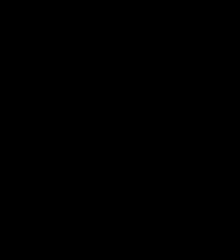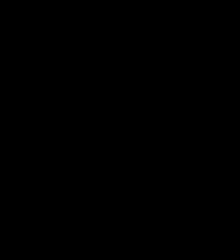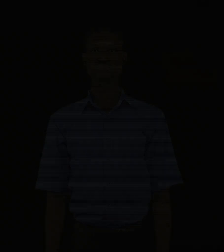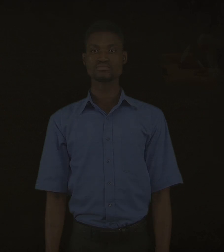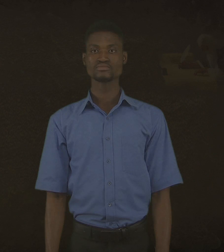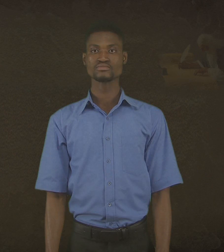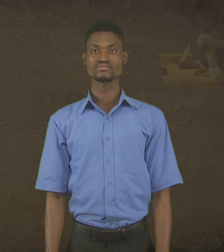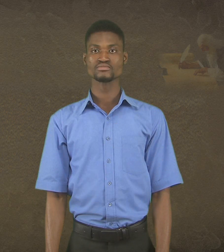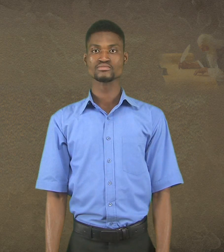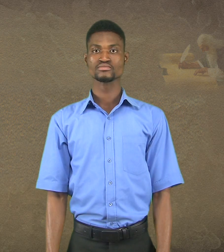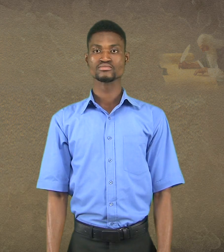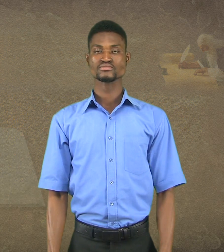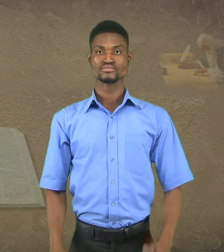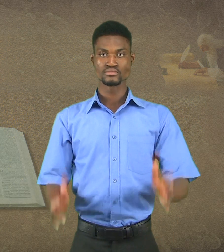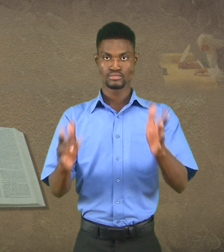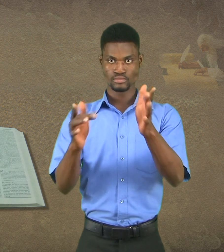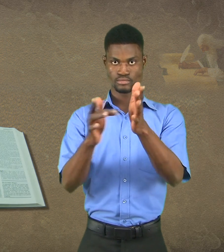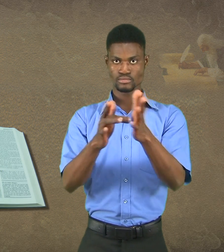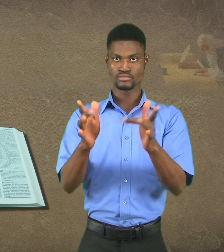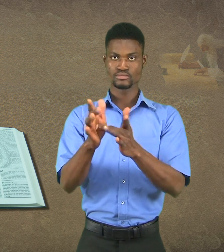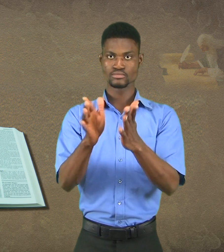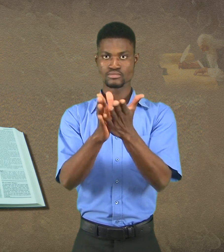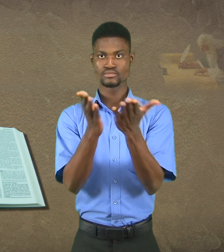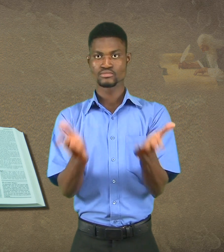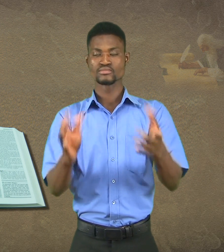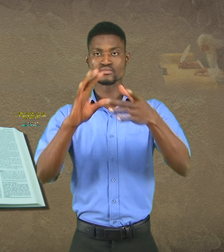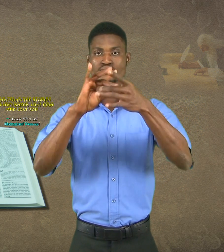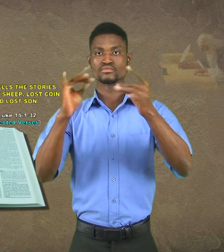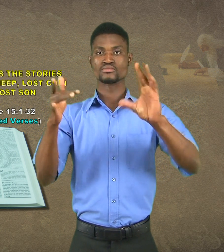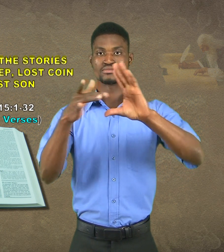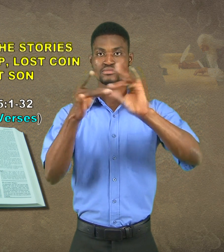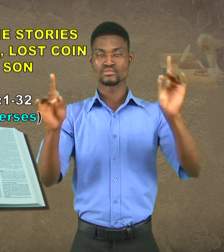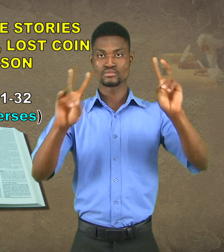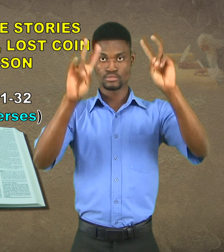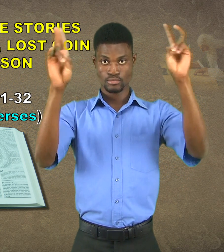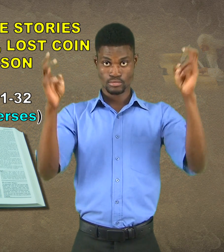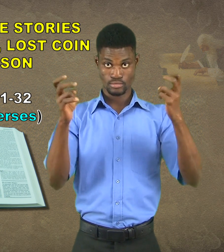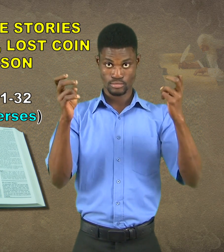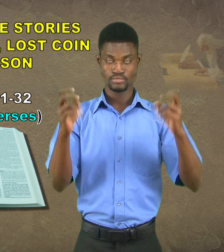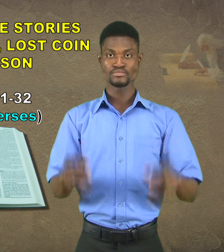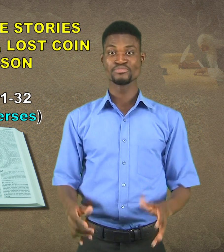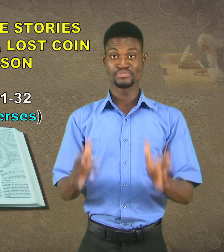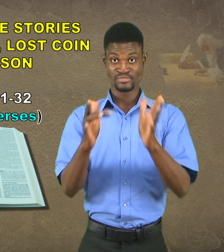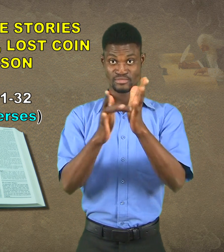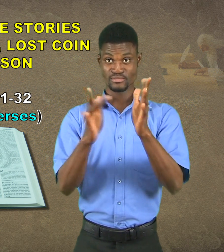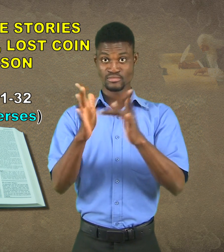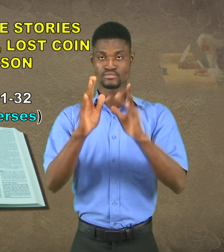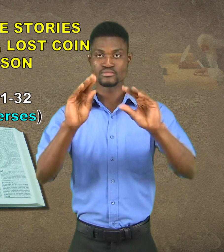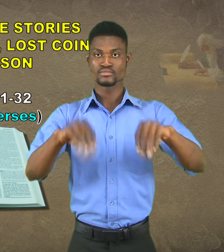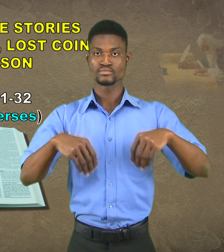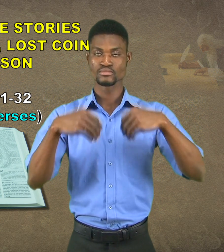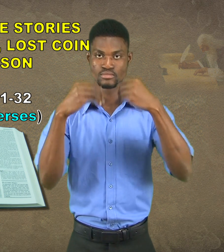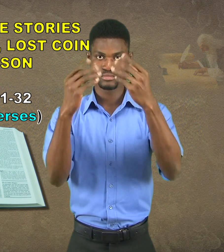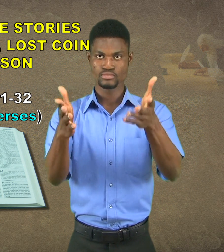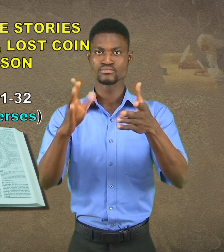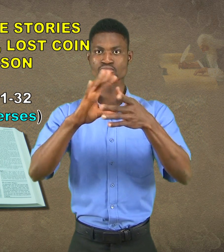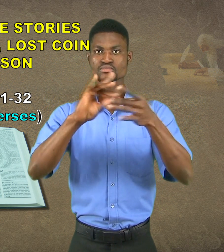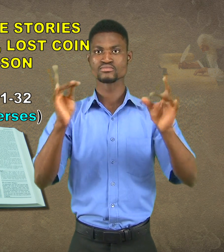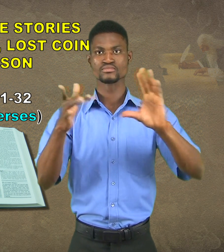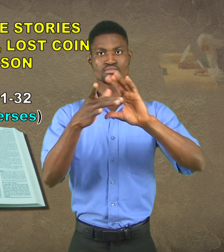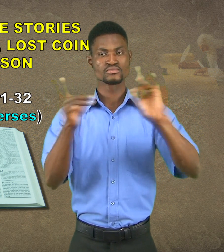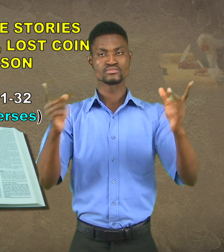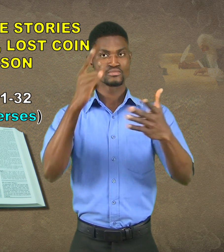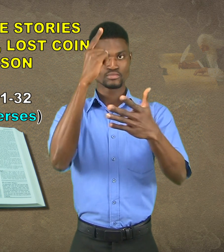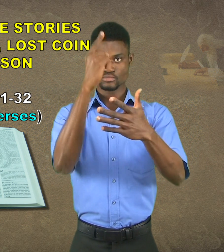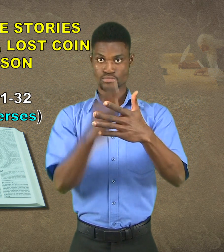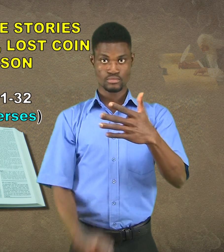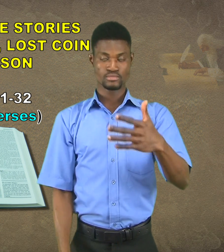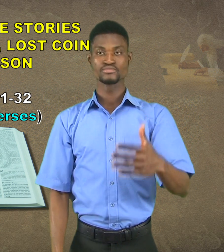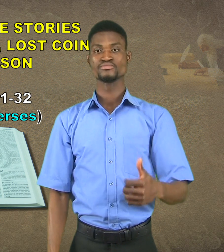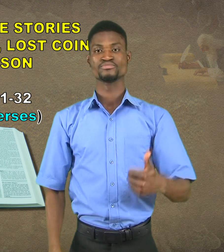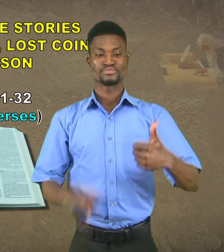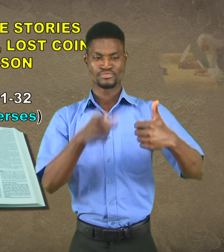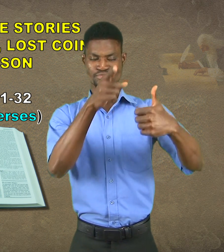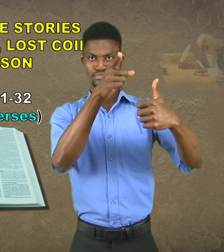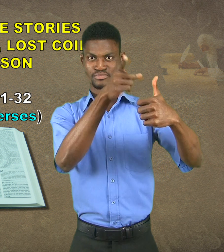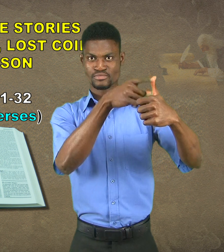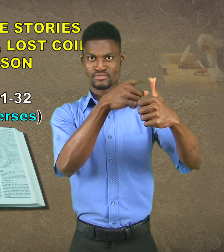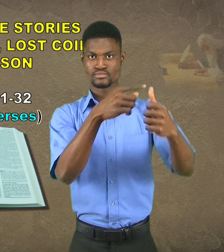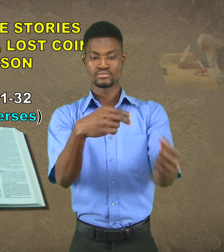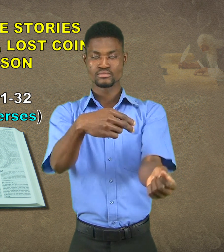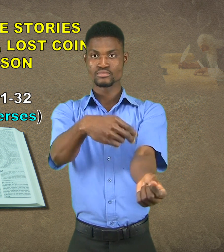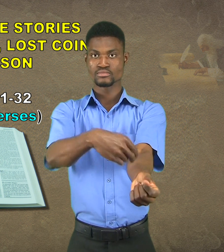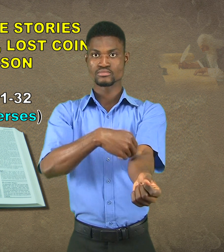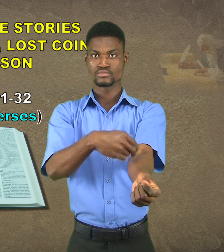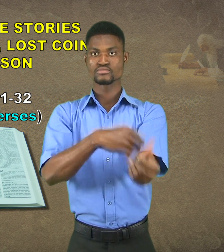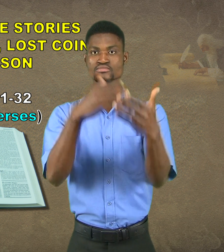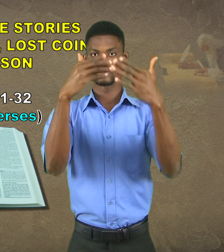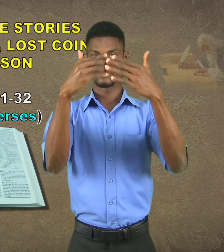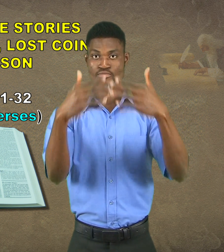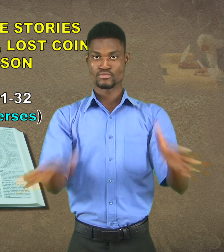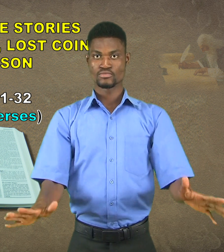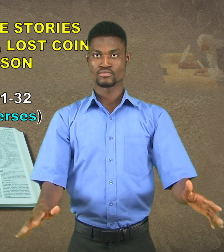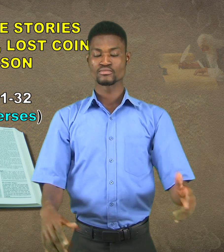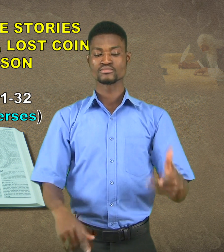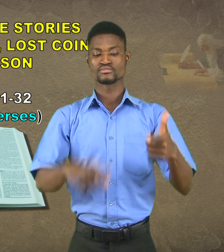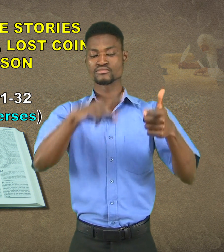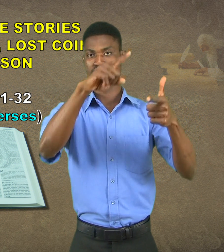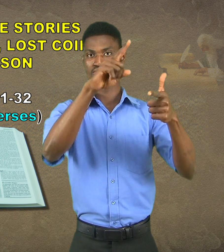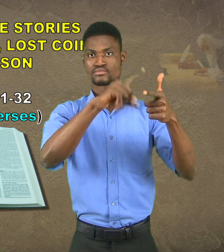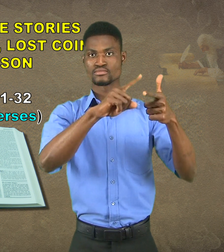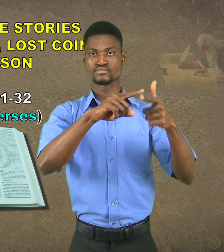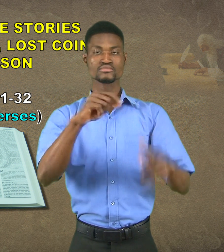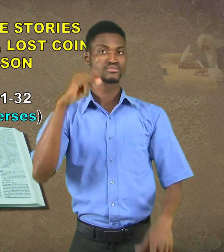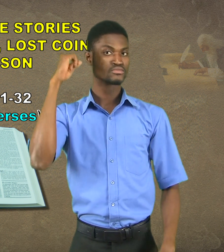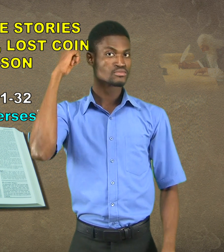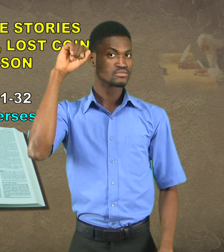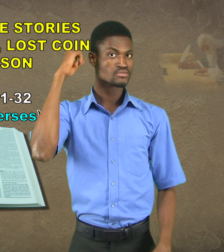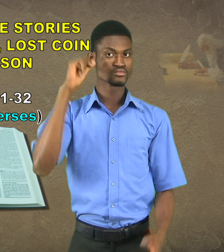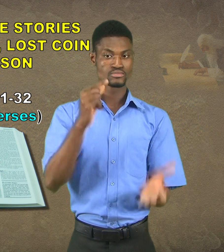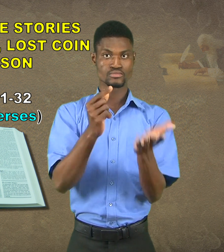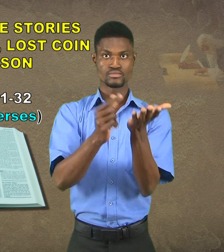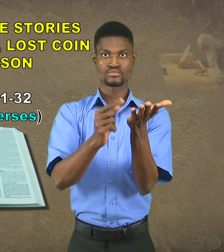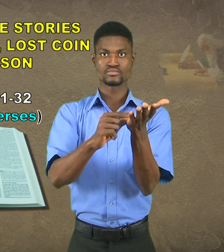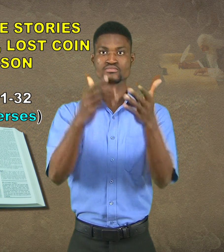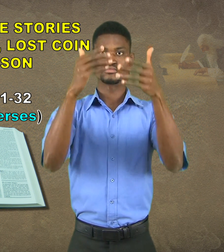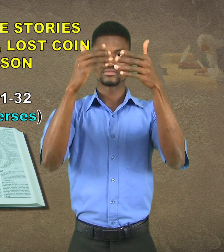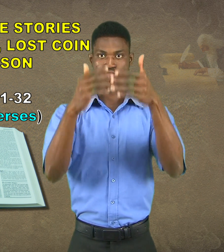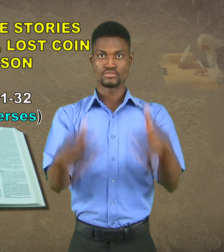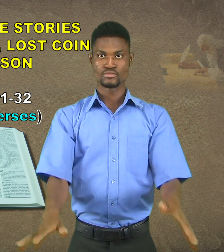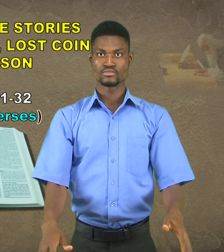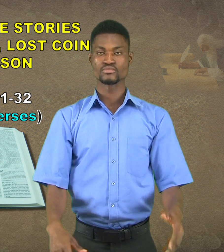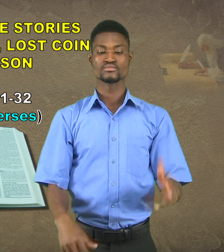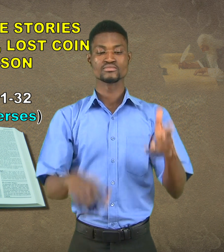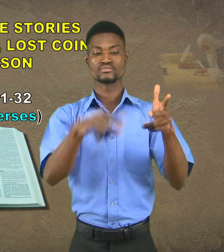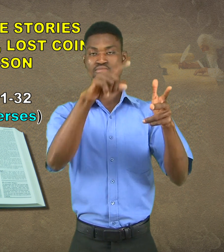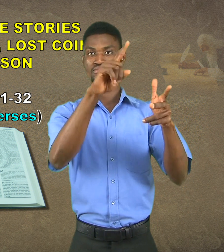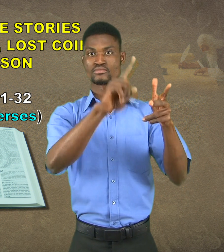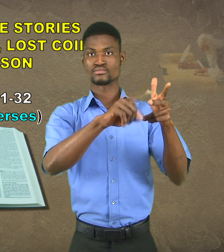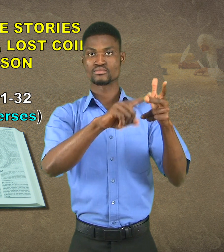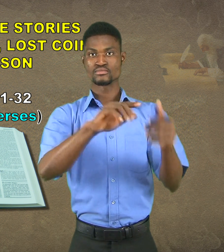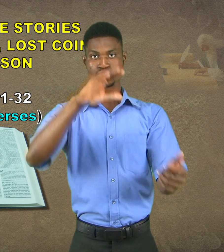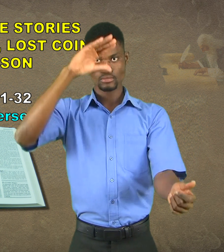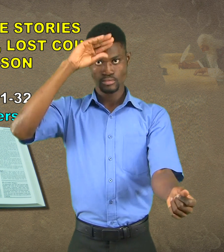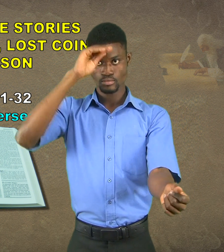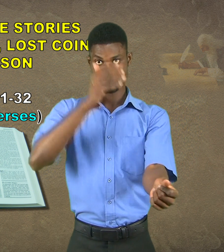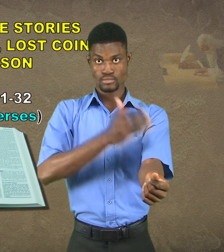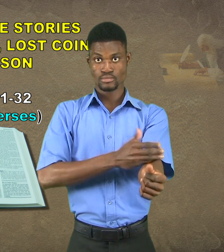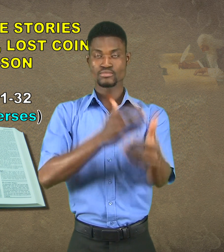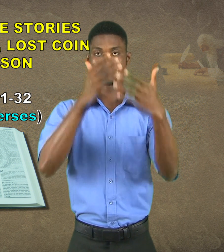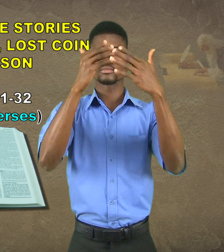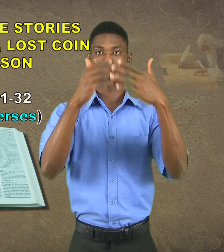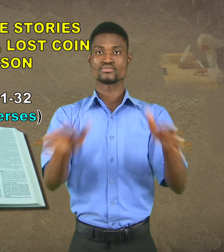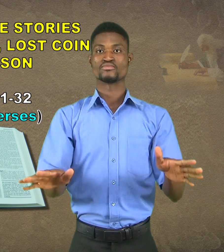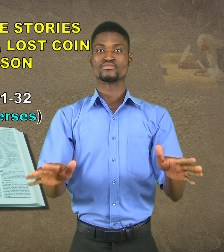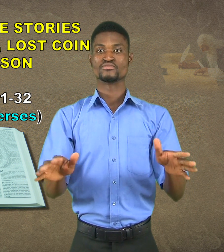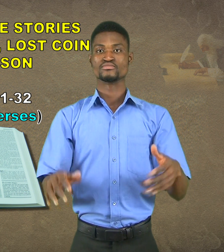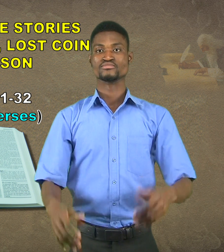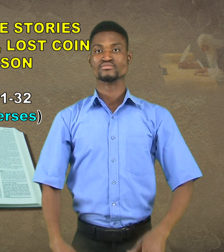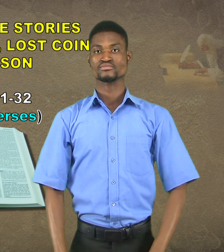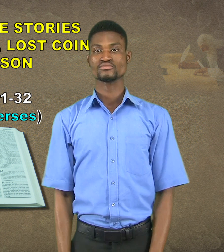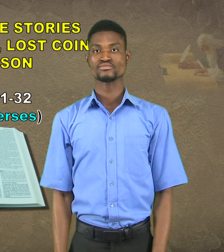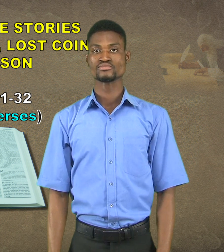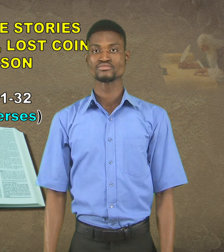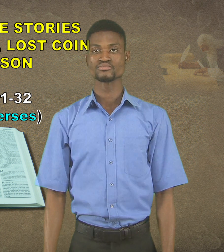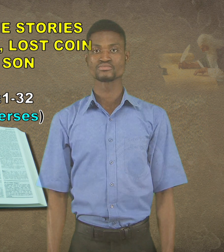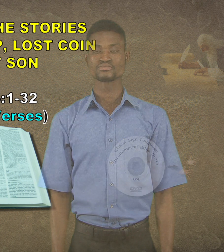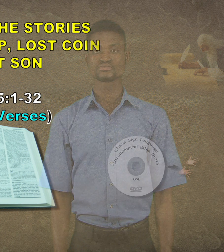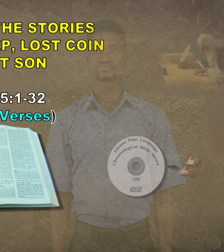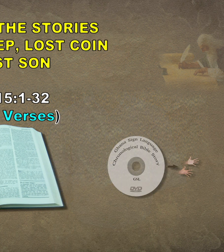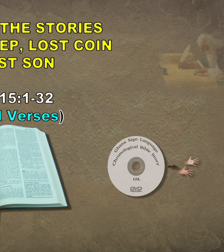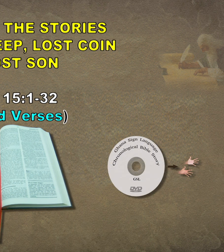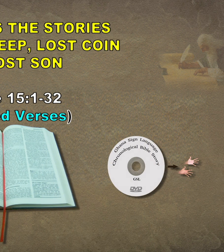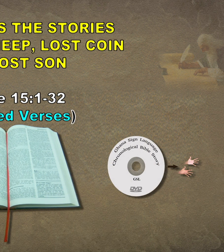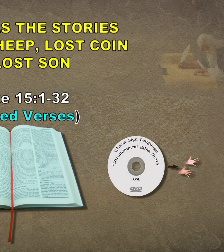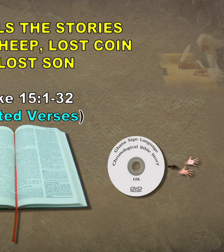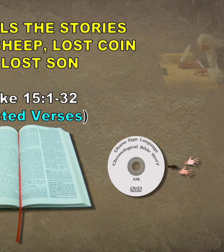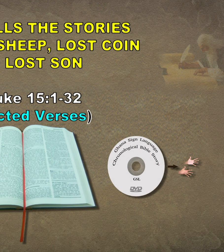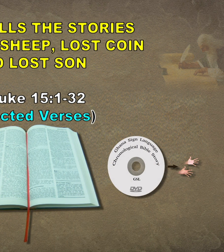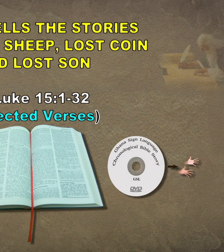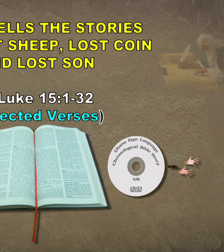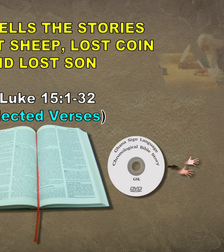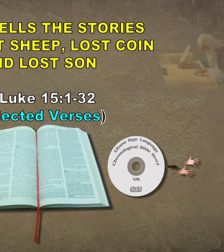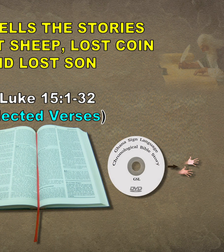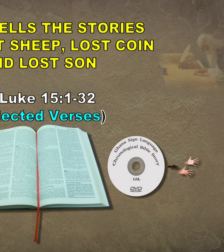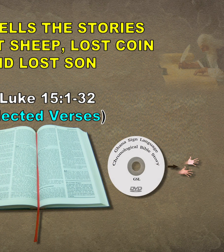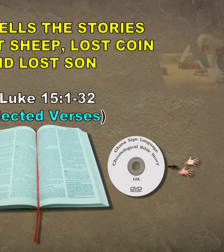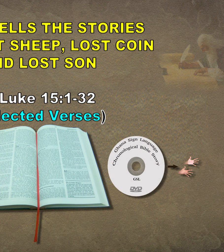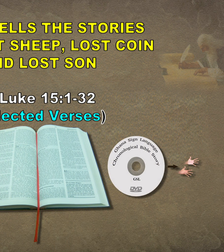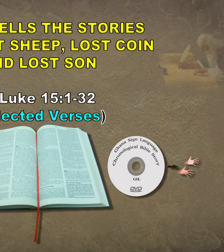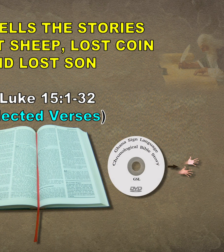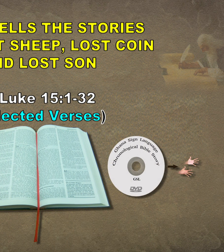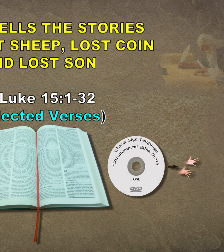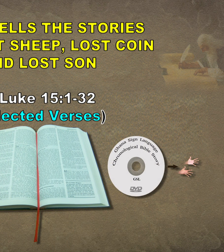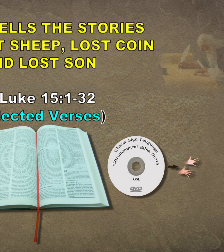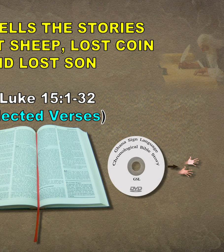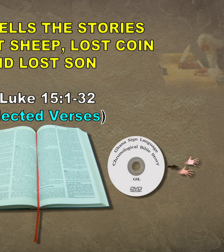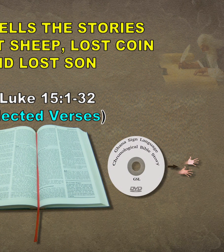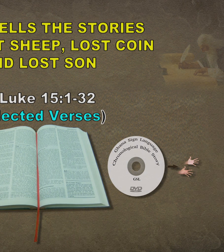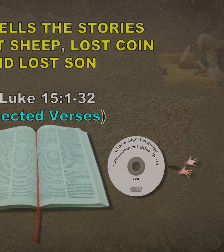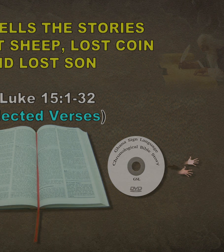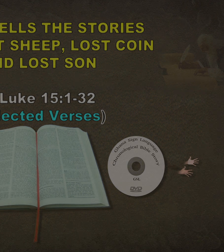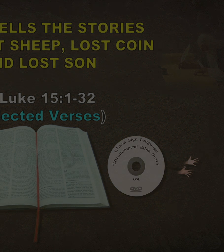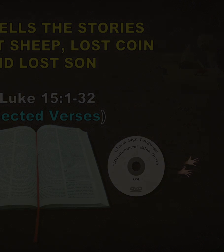Jesus tells the stories of a lost sheep, coin and son